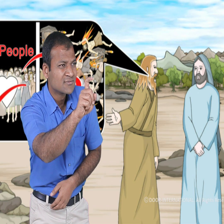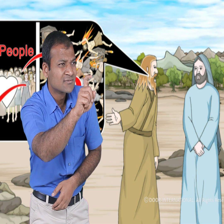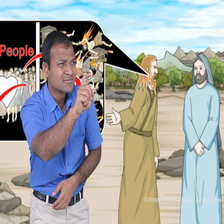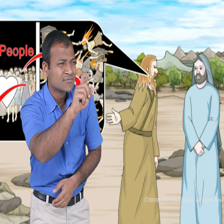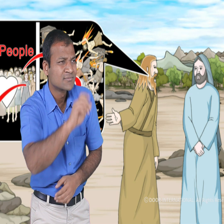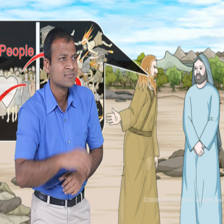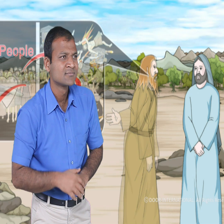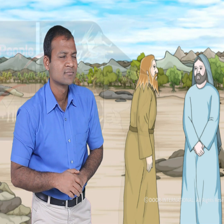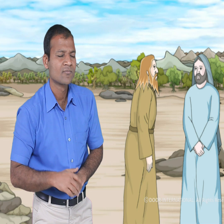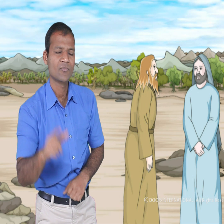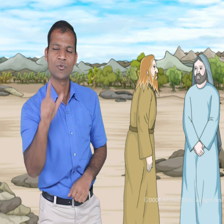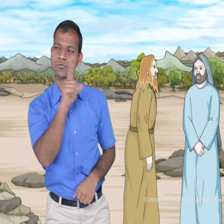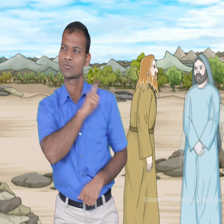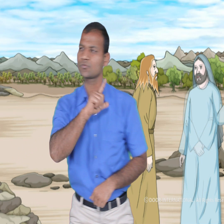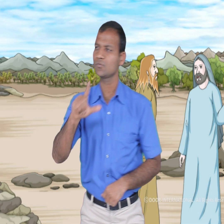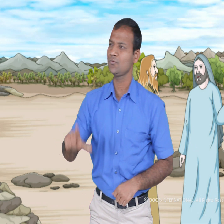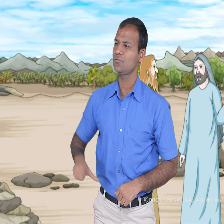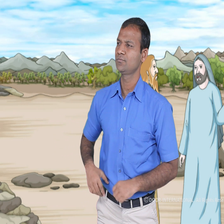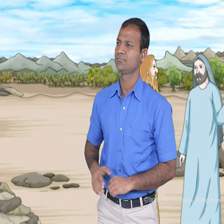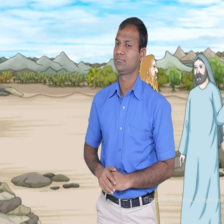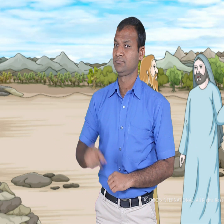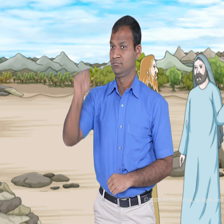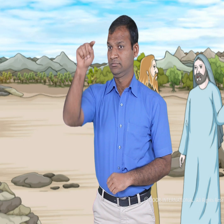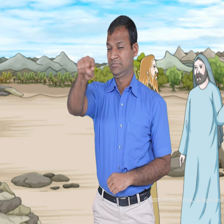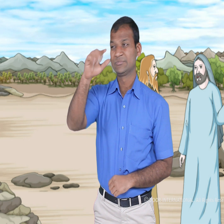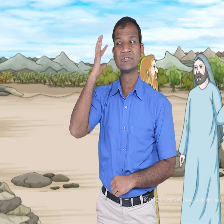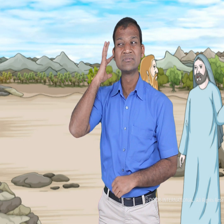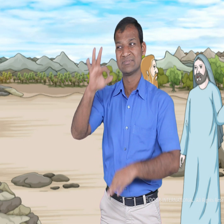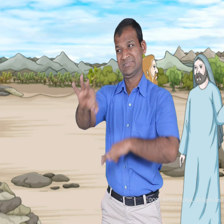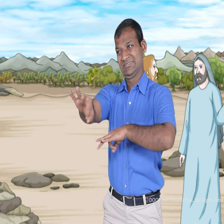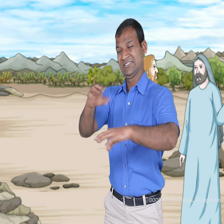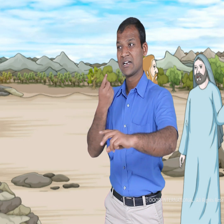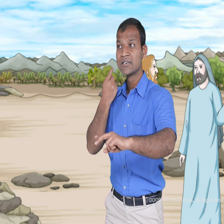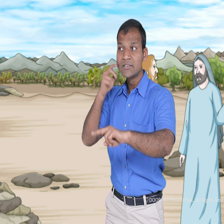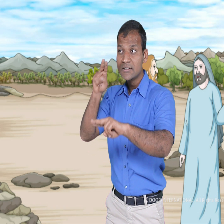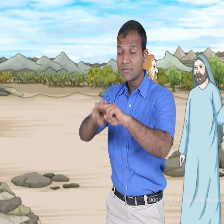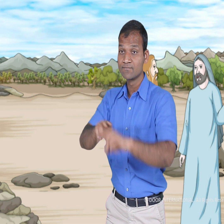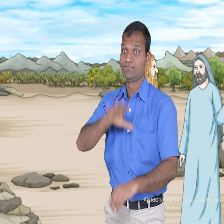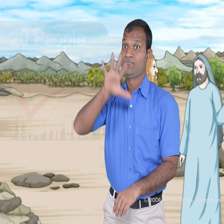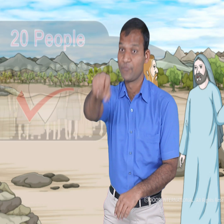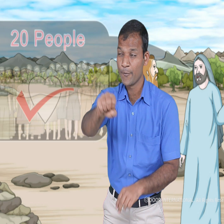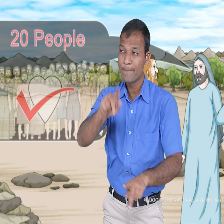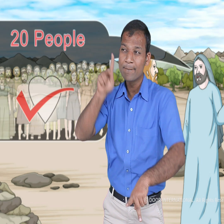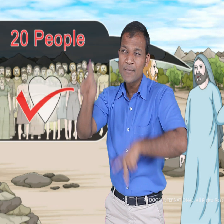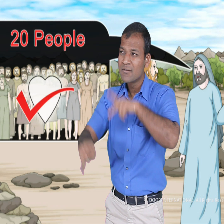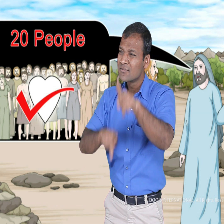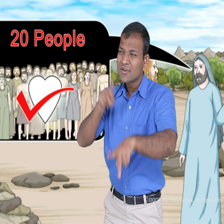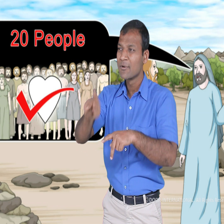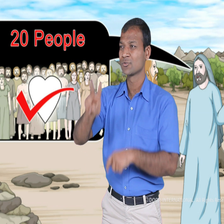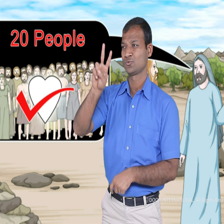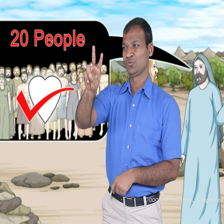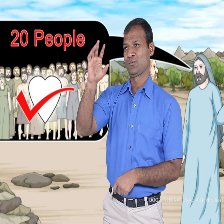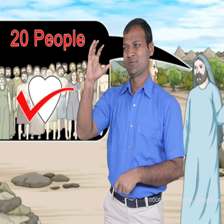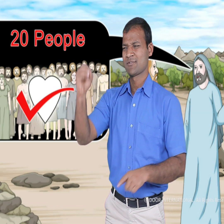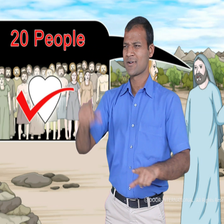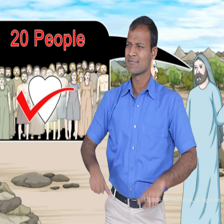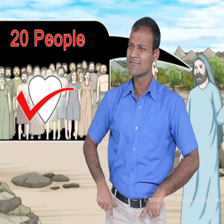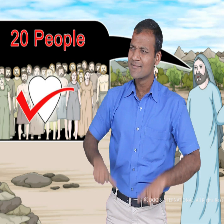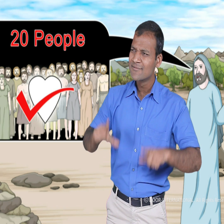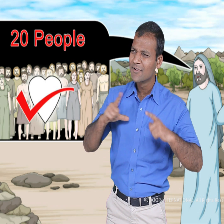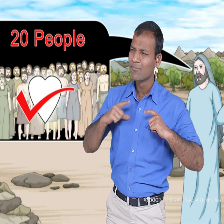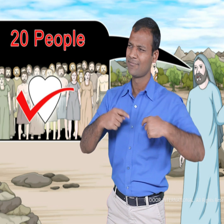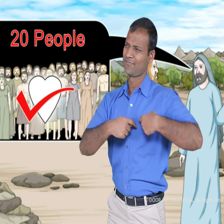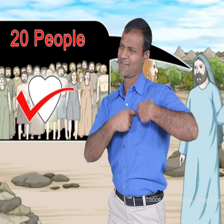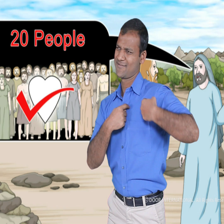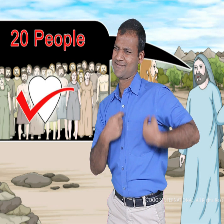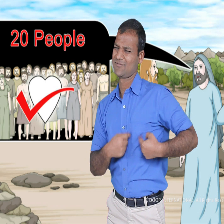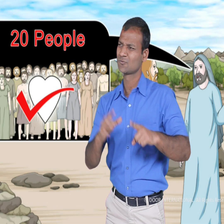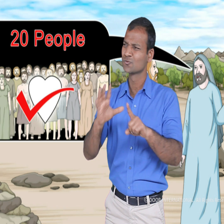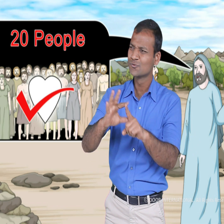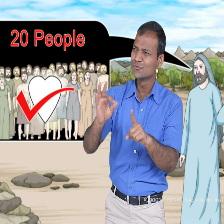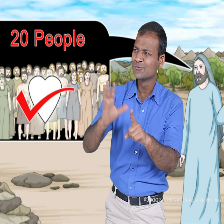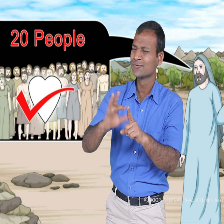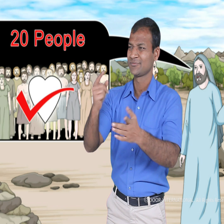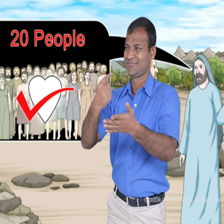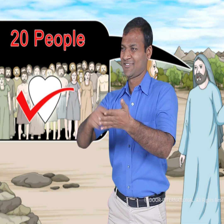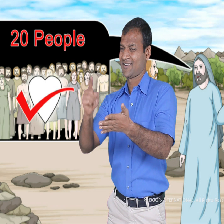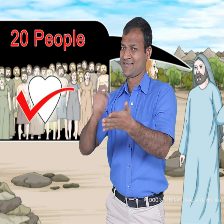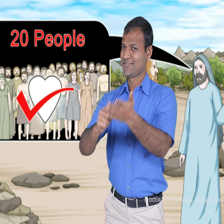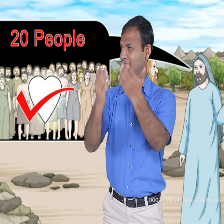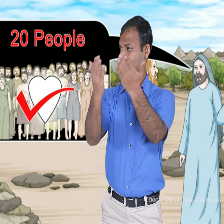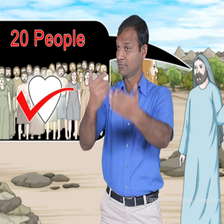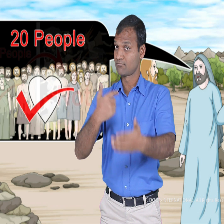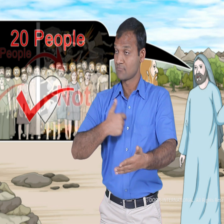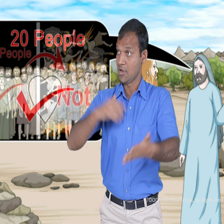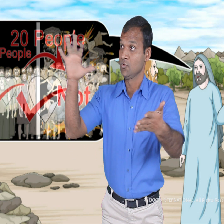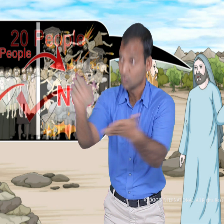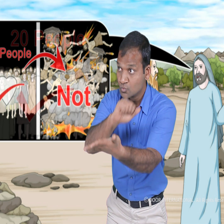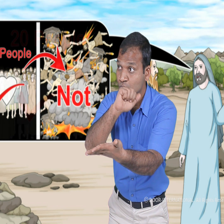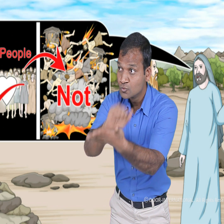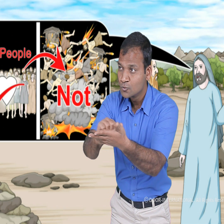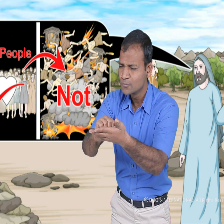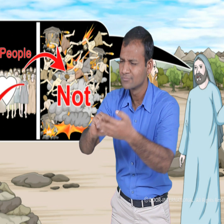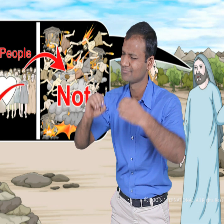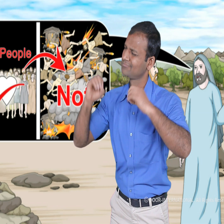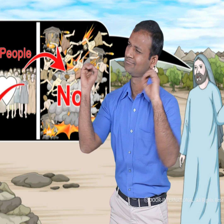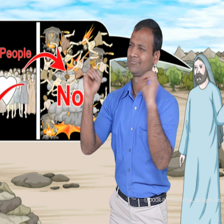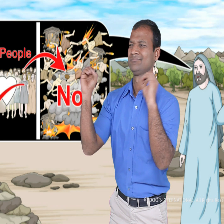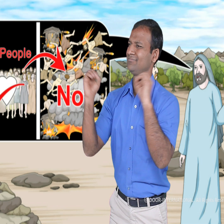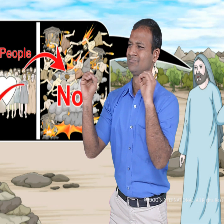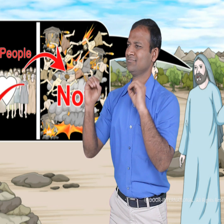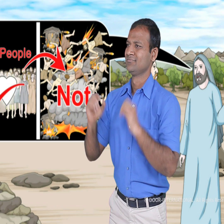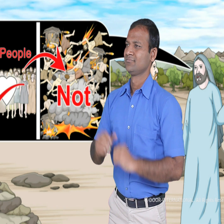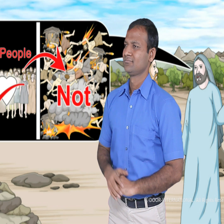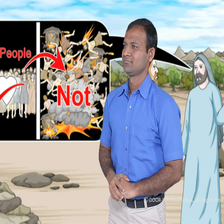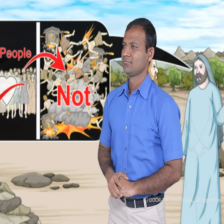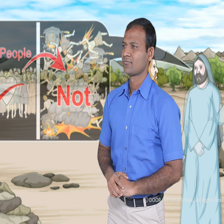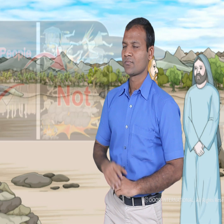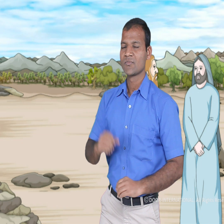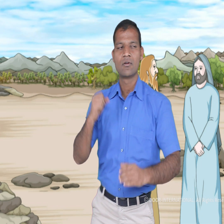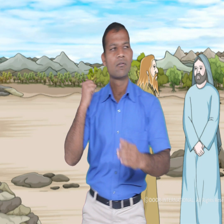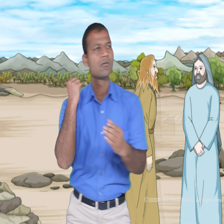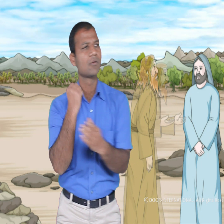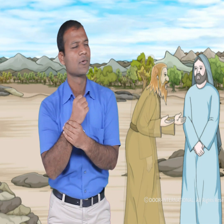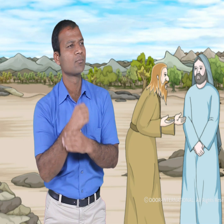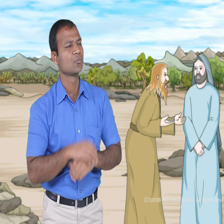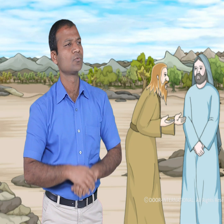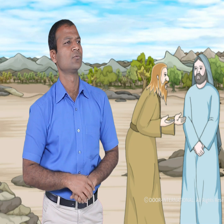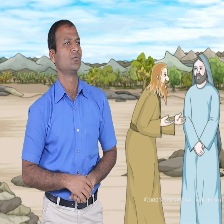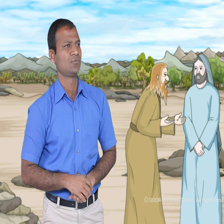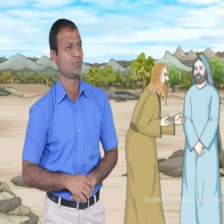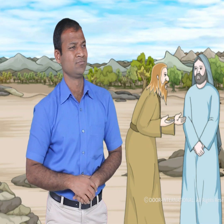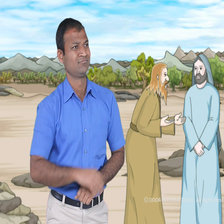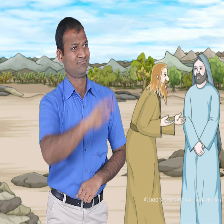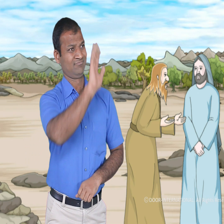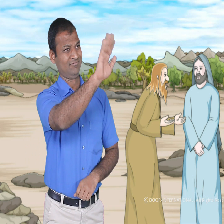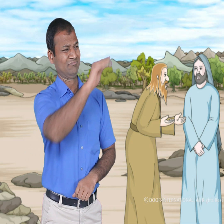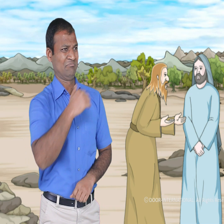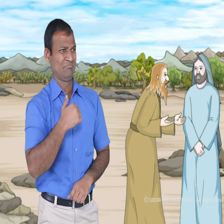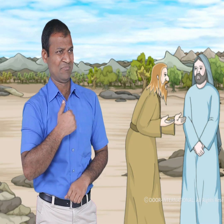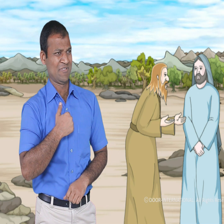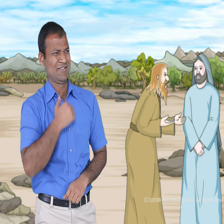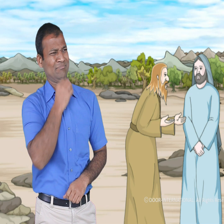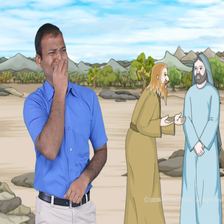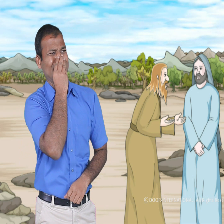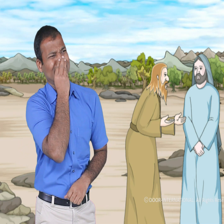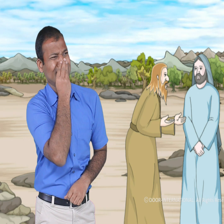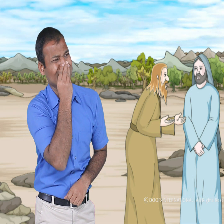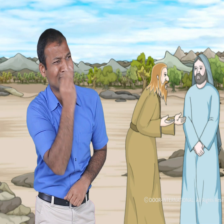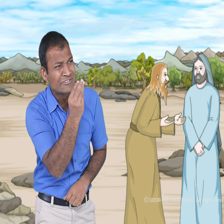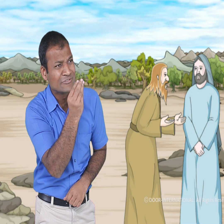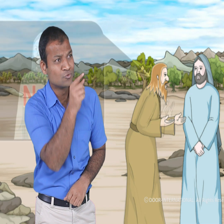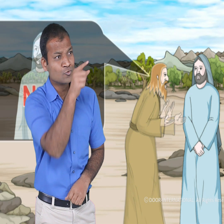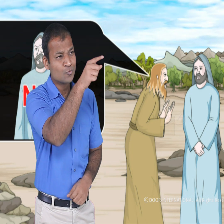He answered, “On account of the twenty, I will not destroy it.”